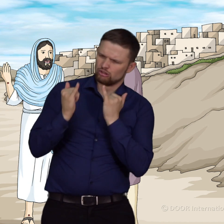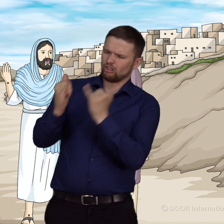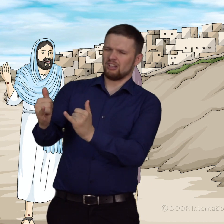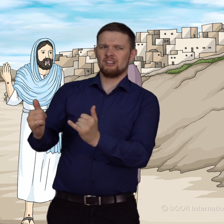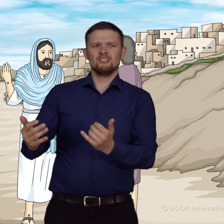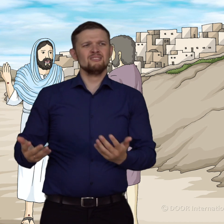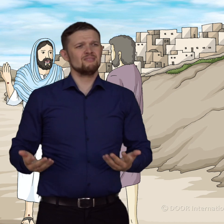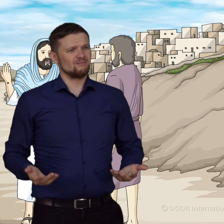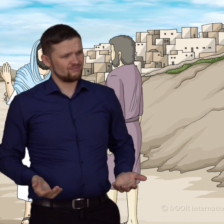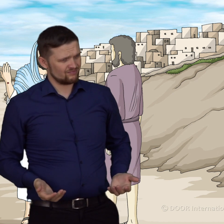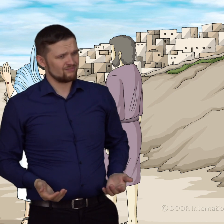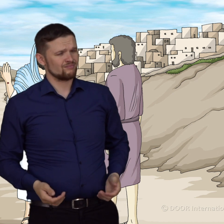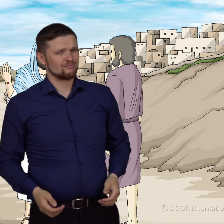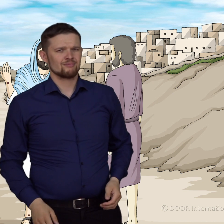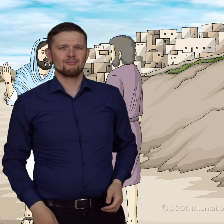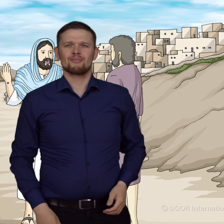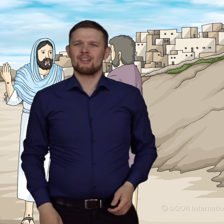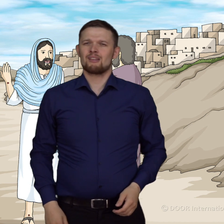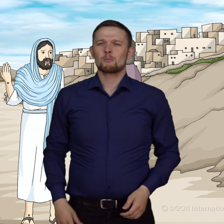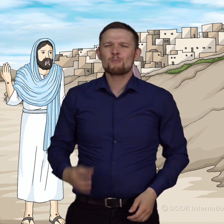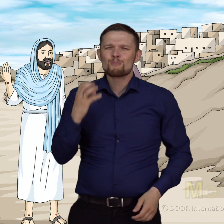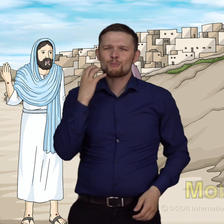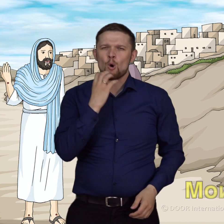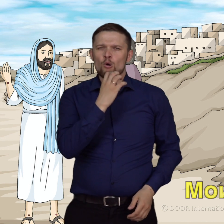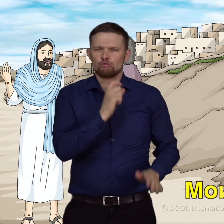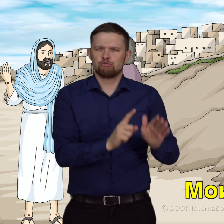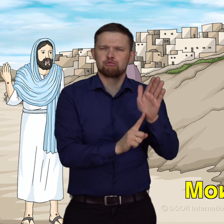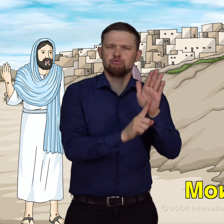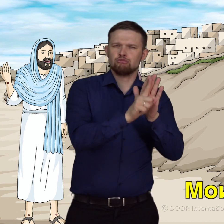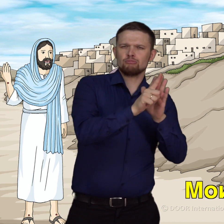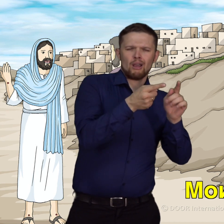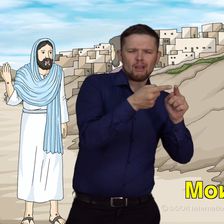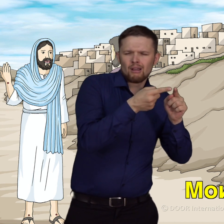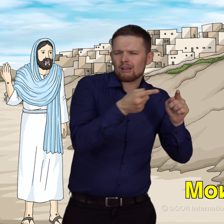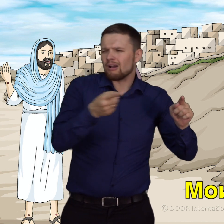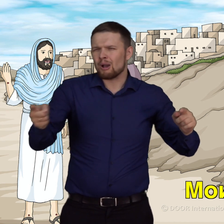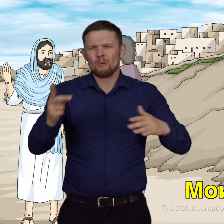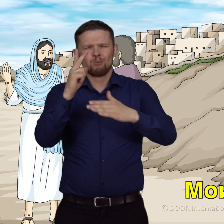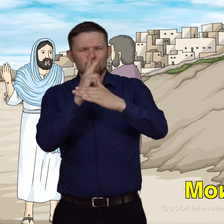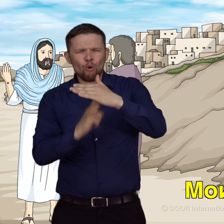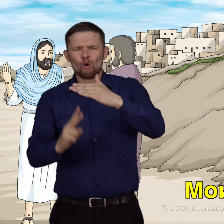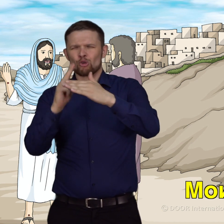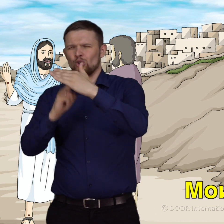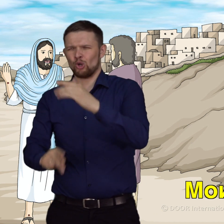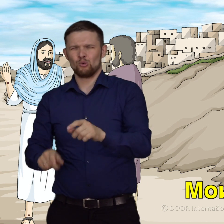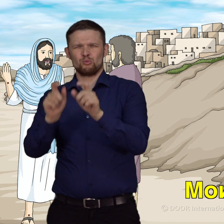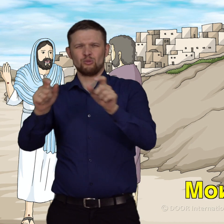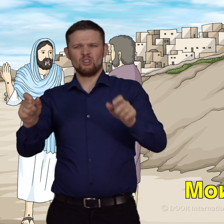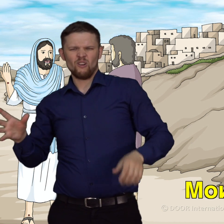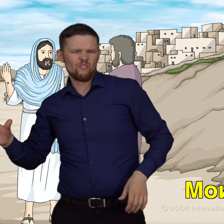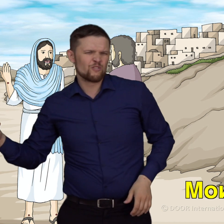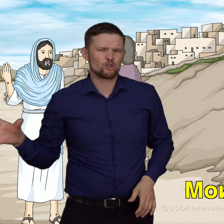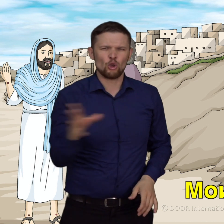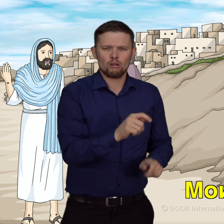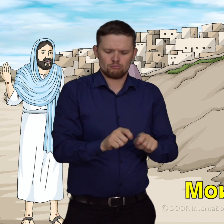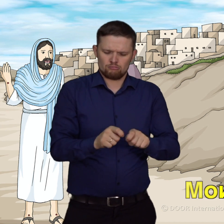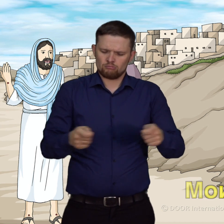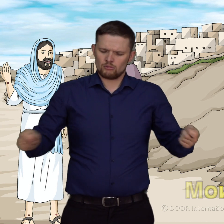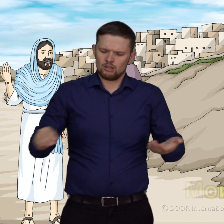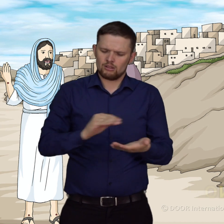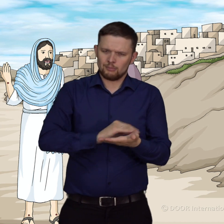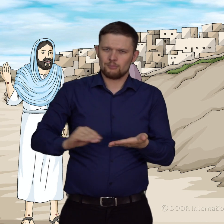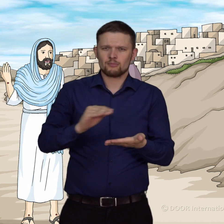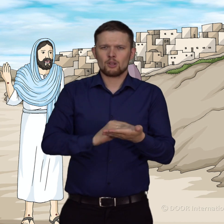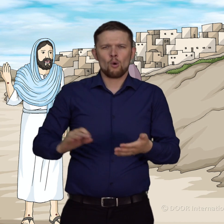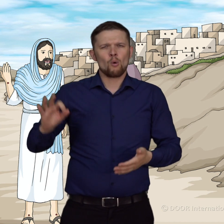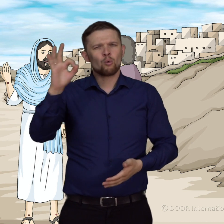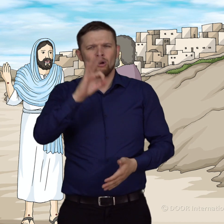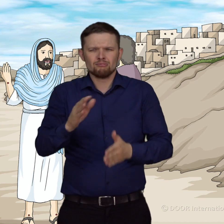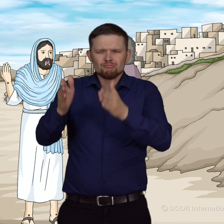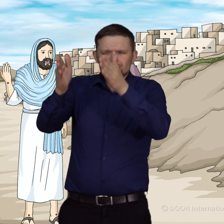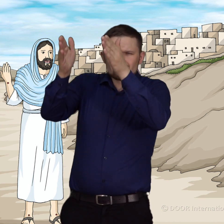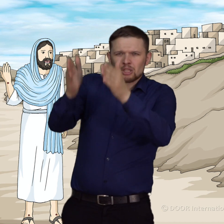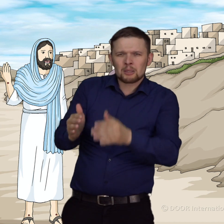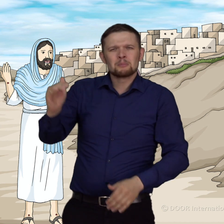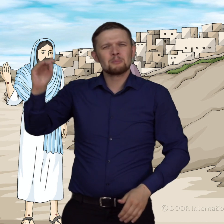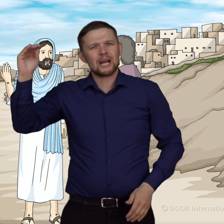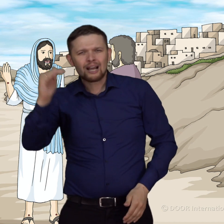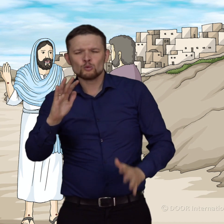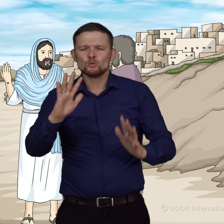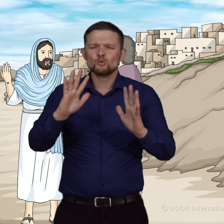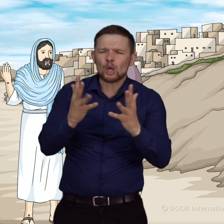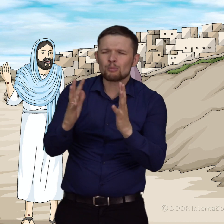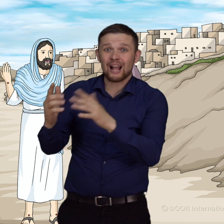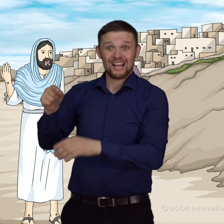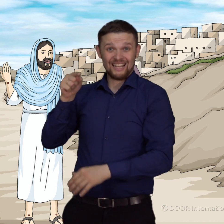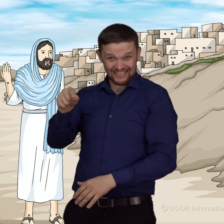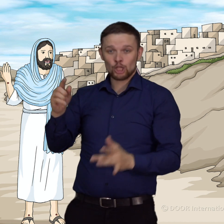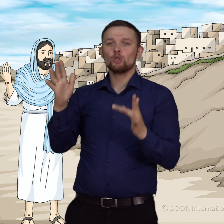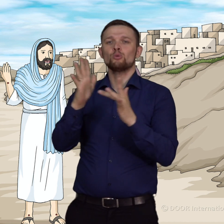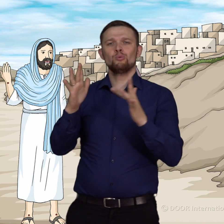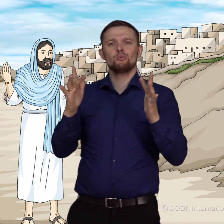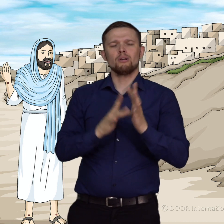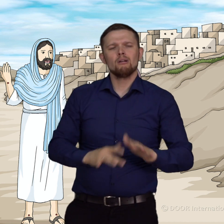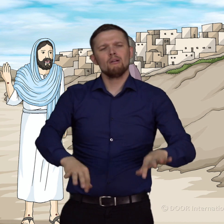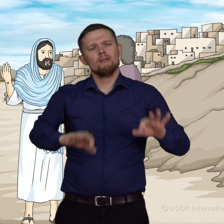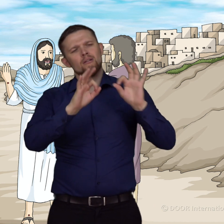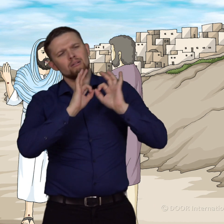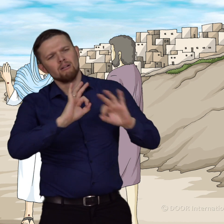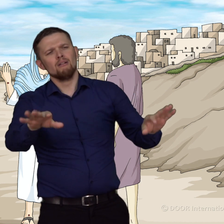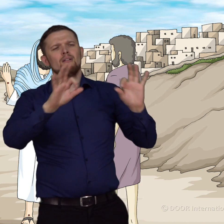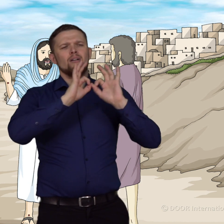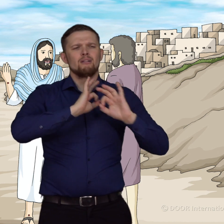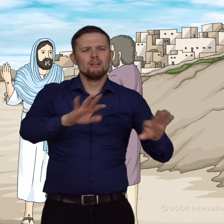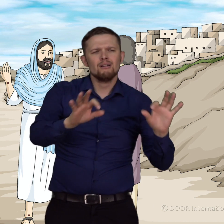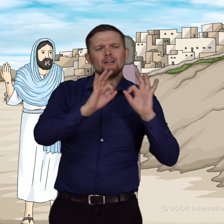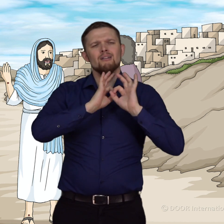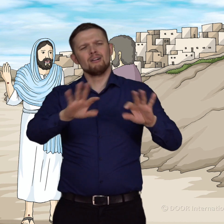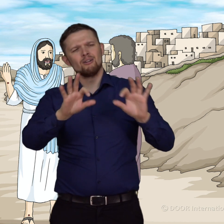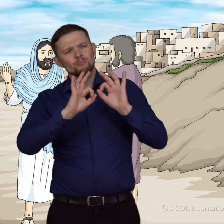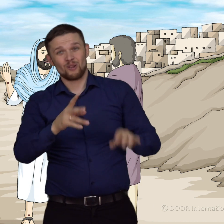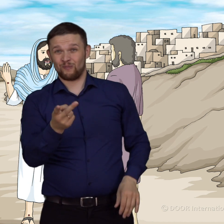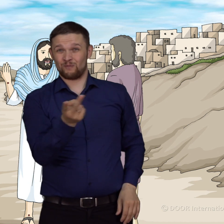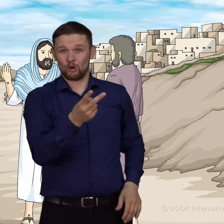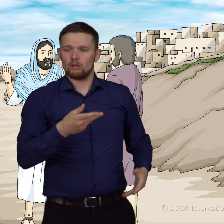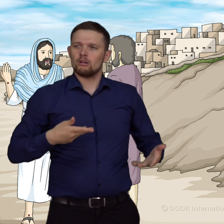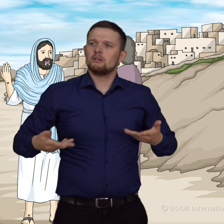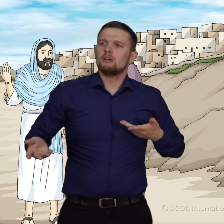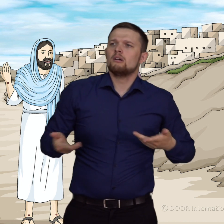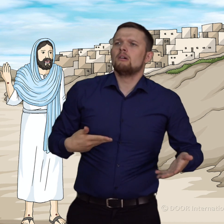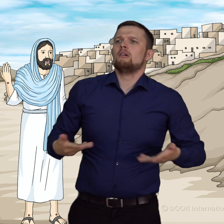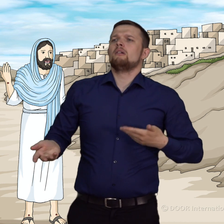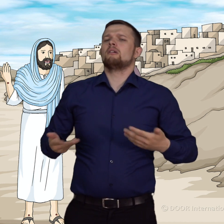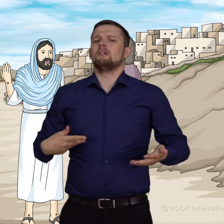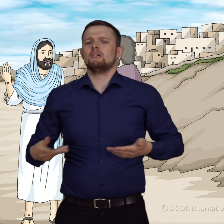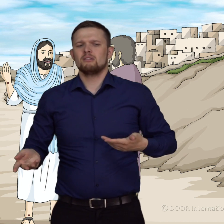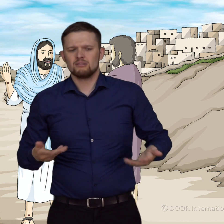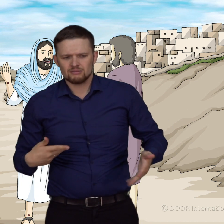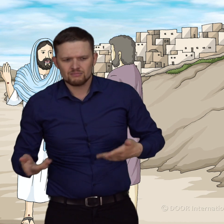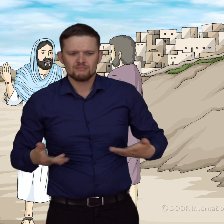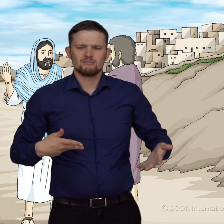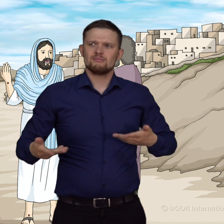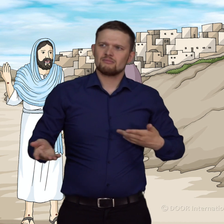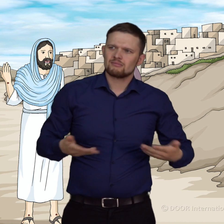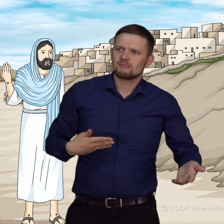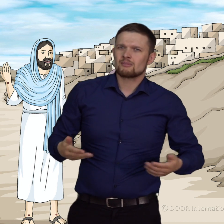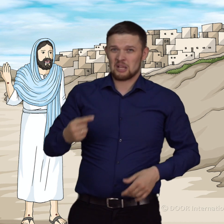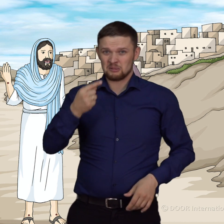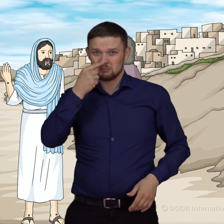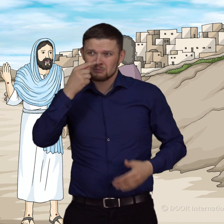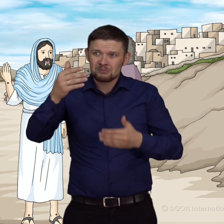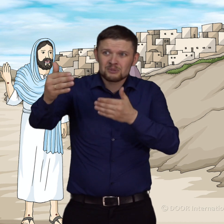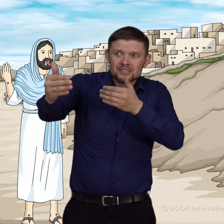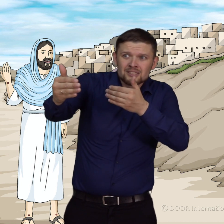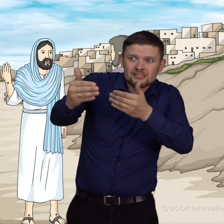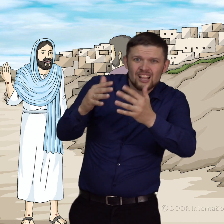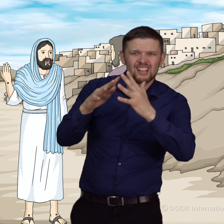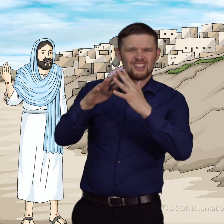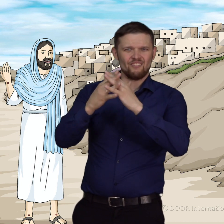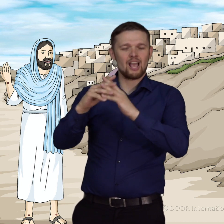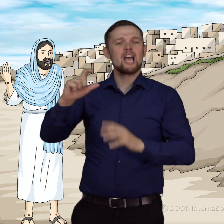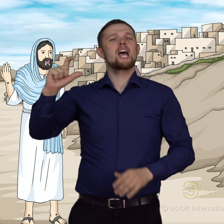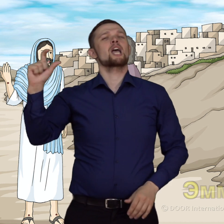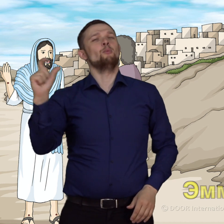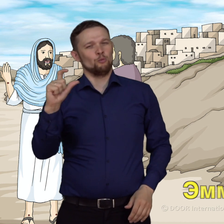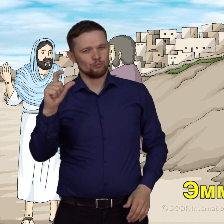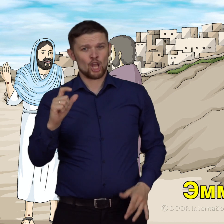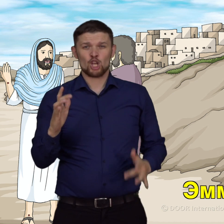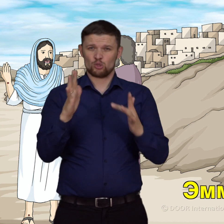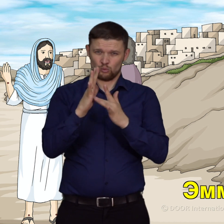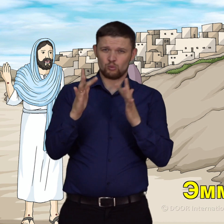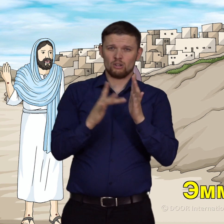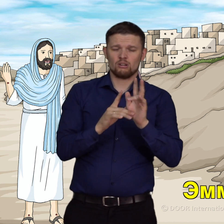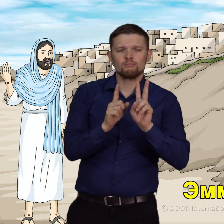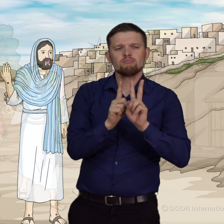And beginning with Moses and all the Prophets, He explained to them what was written in all the Scriptures about Himself.